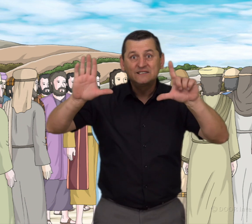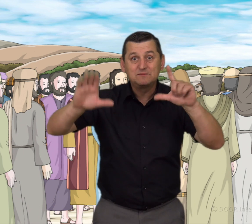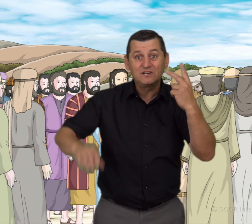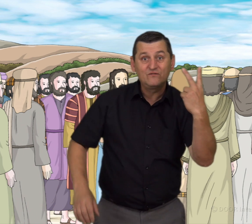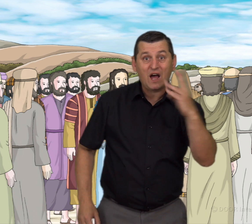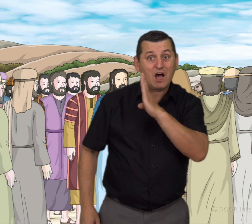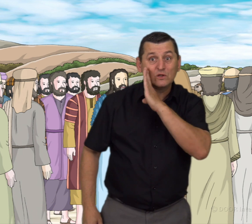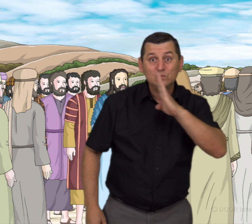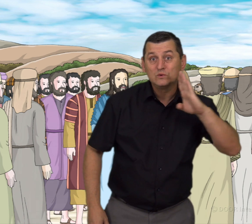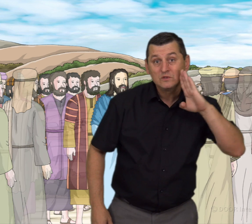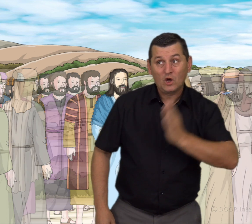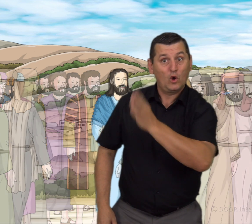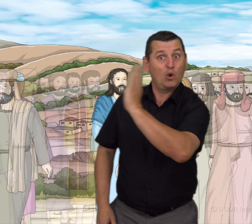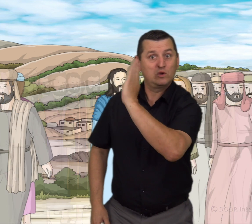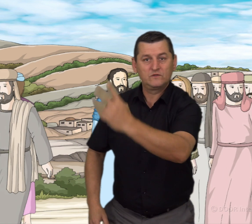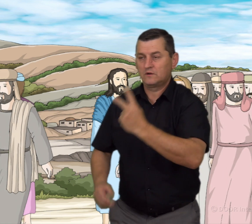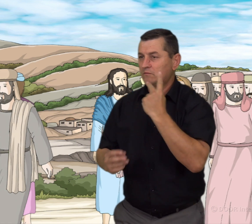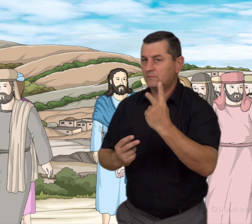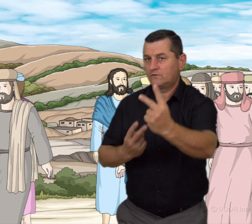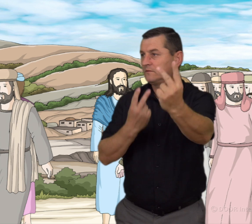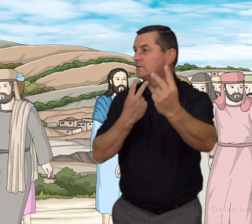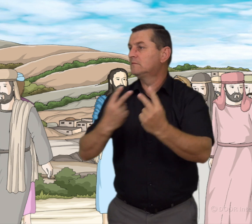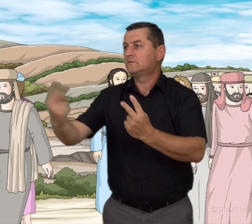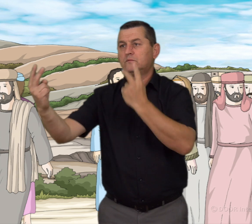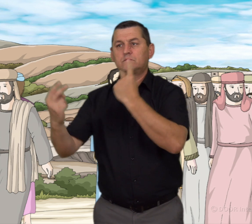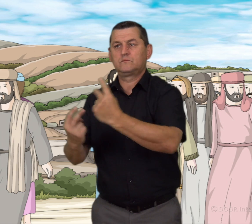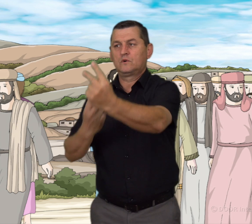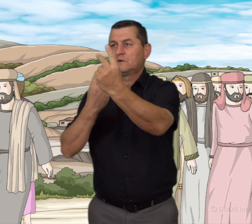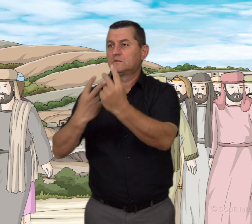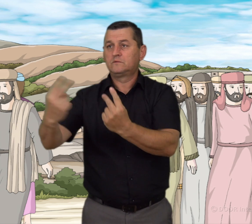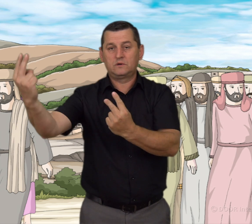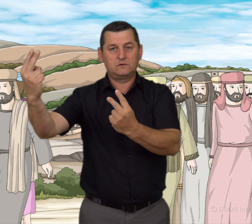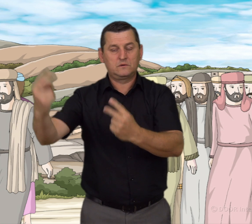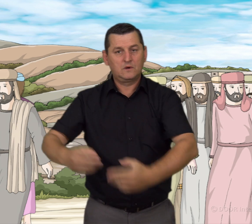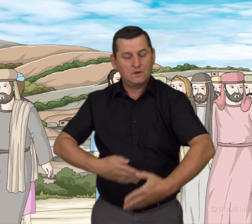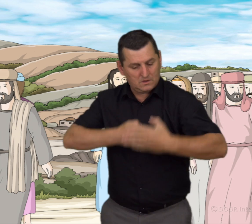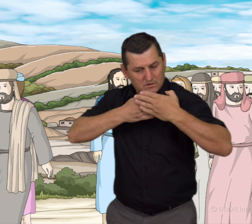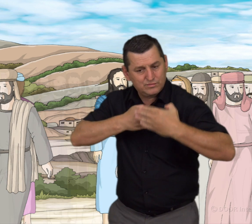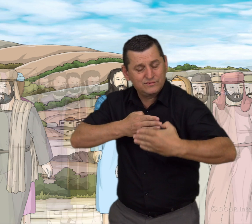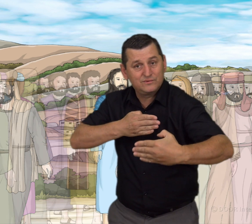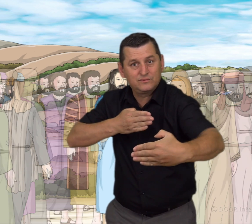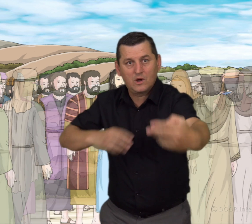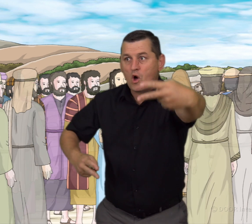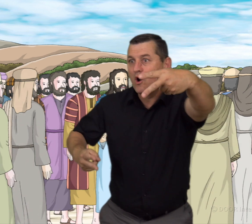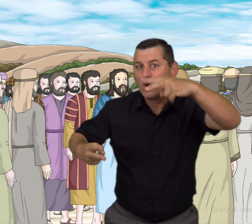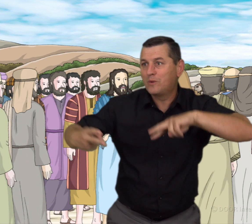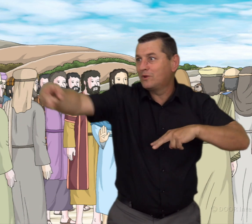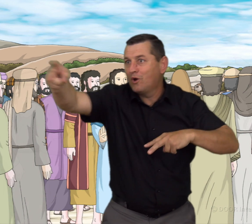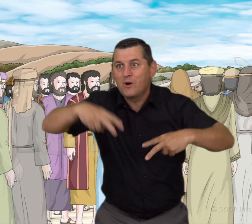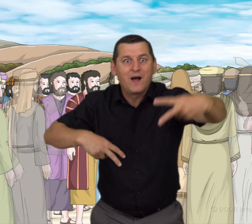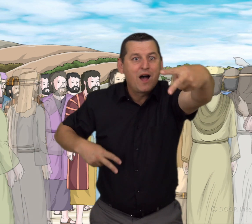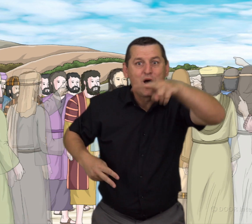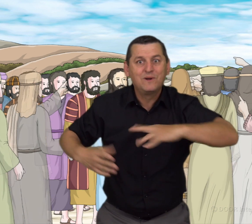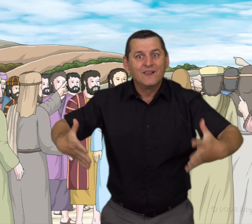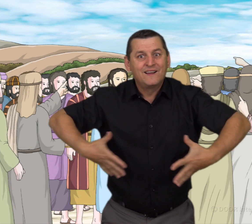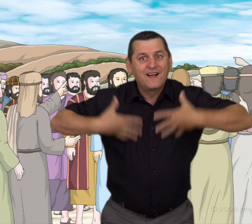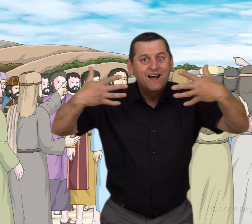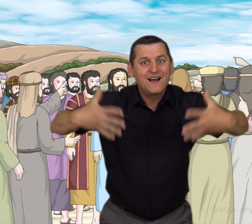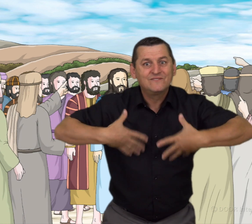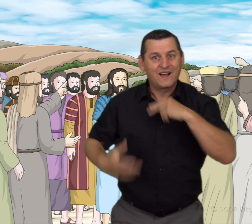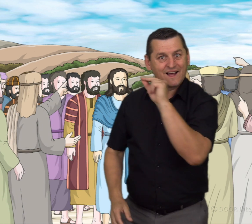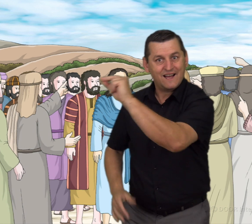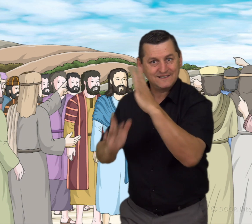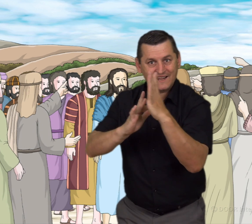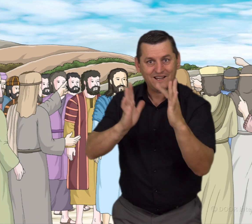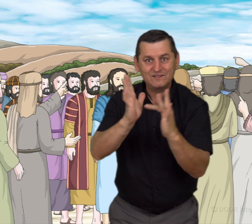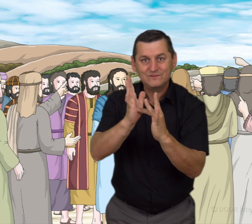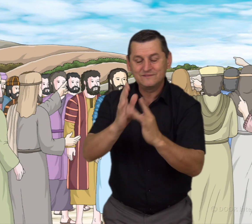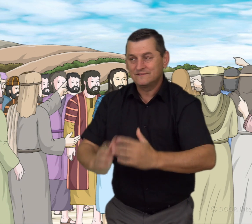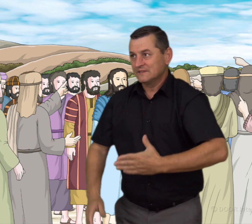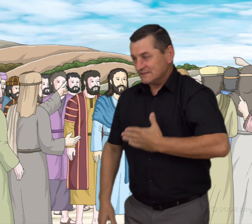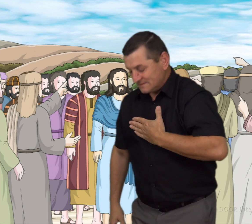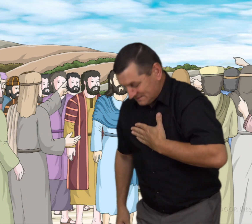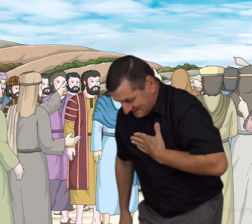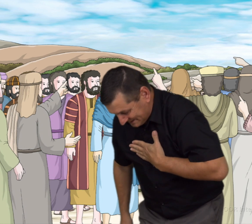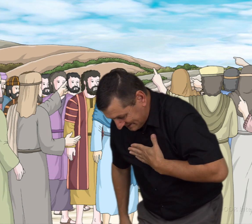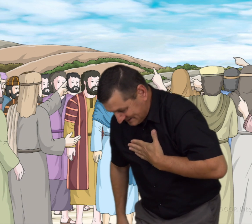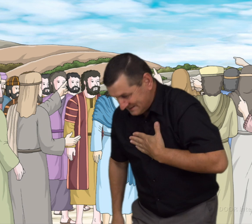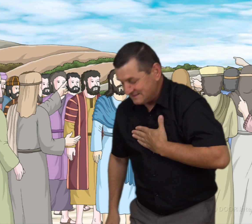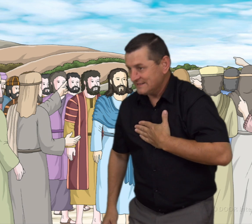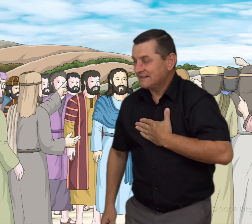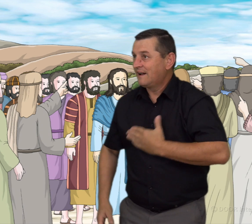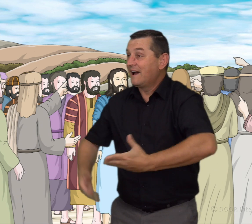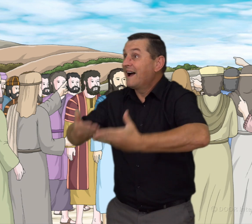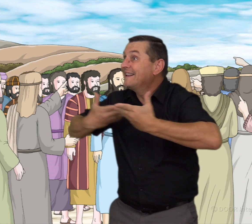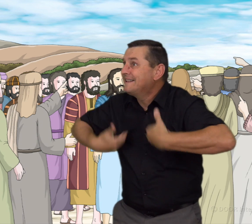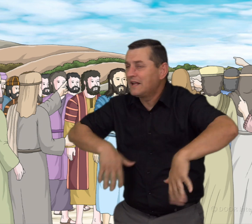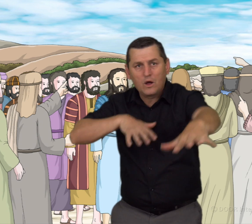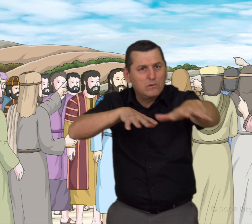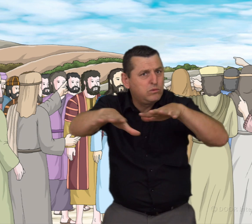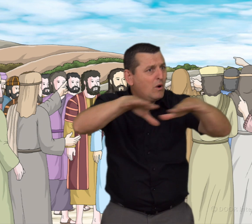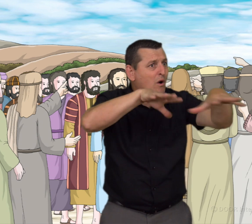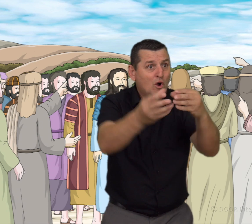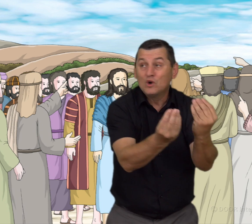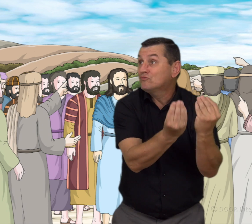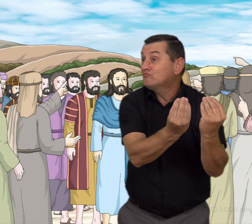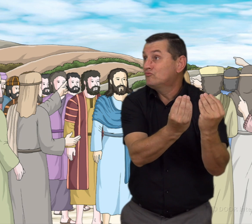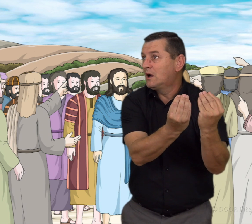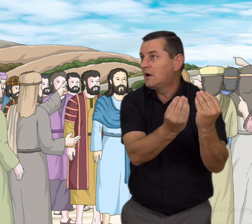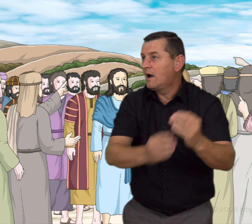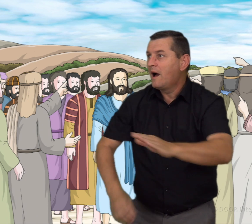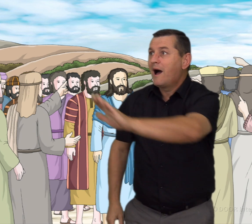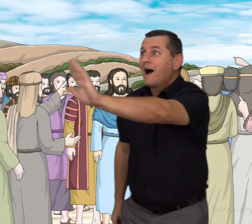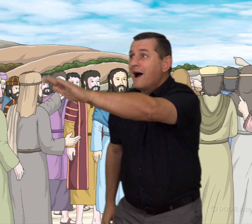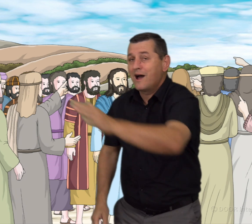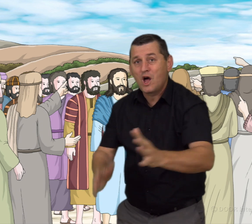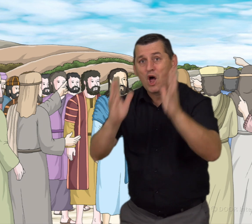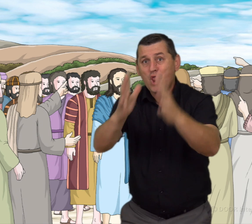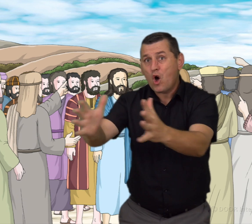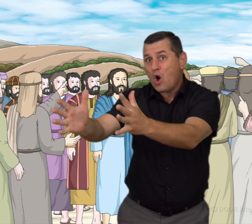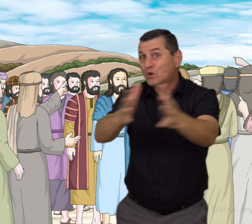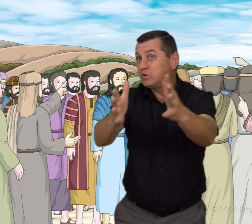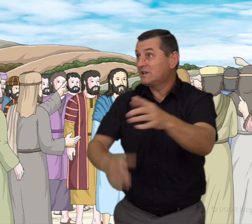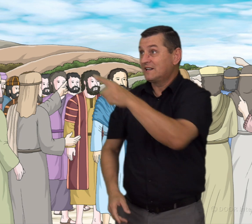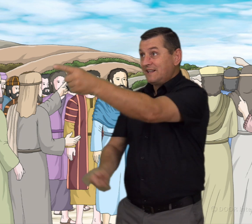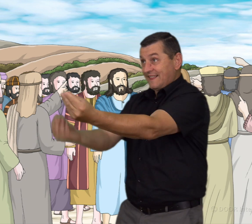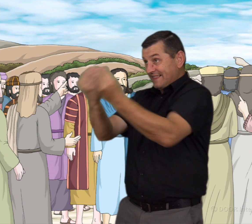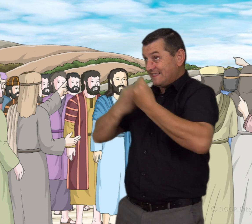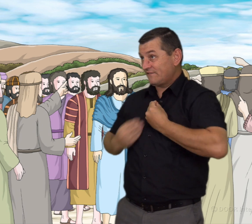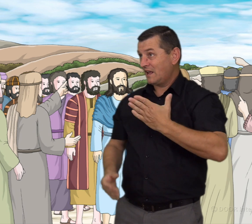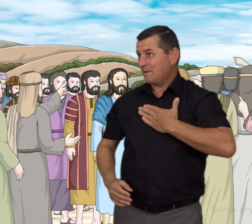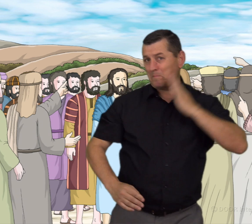The seventy-two returned with joy and said, “Lord, even the demons submit to us in Your name.”